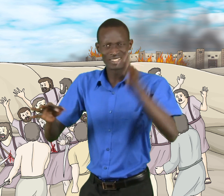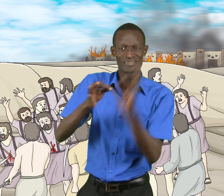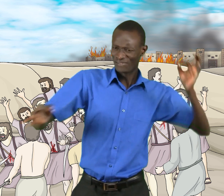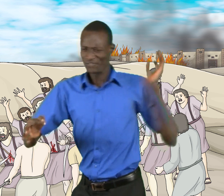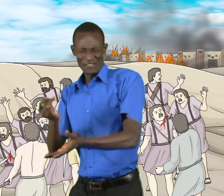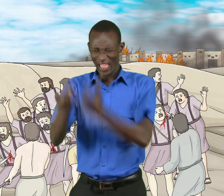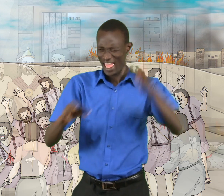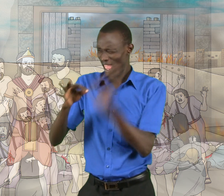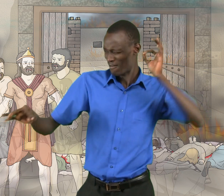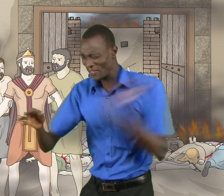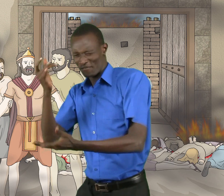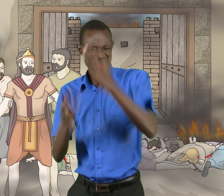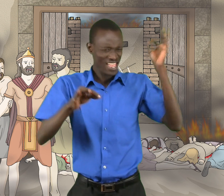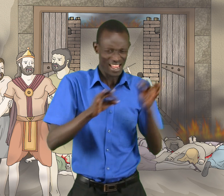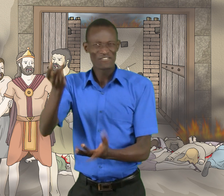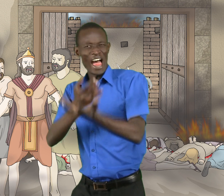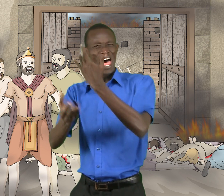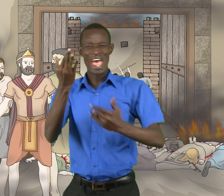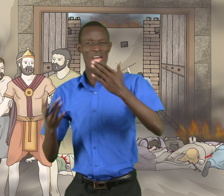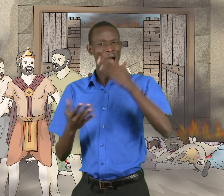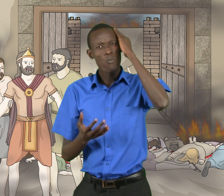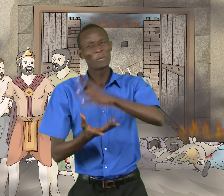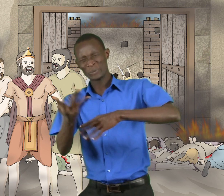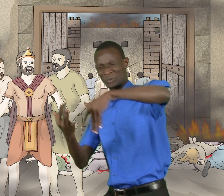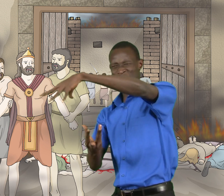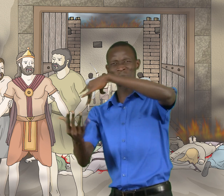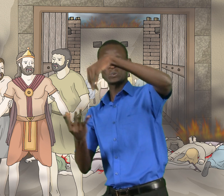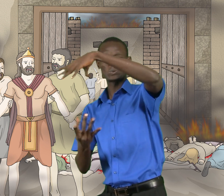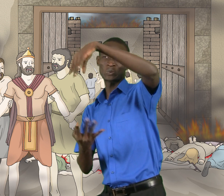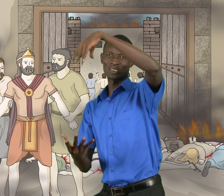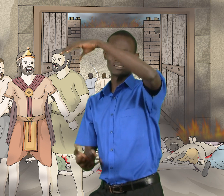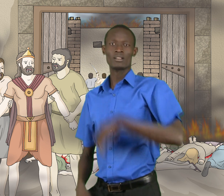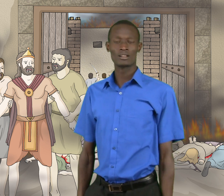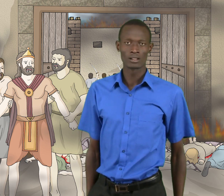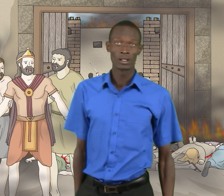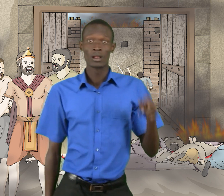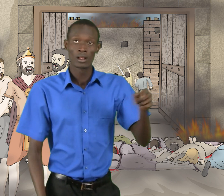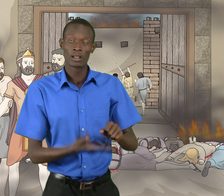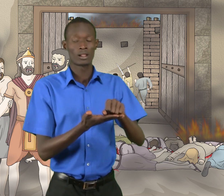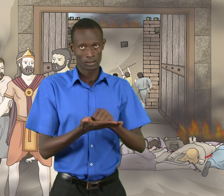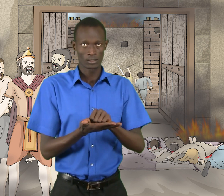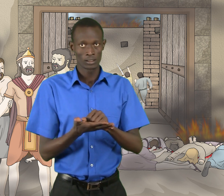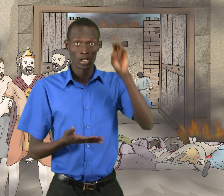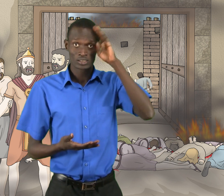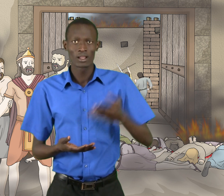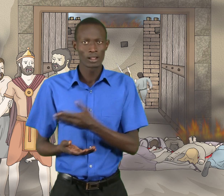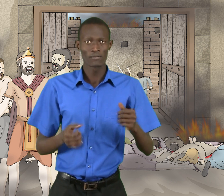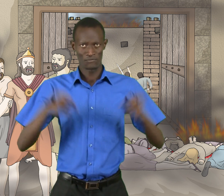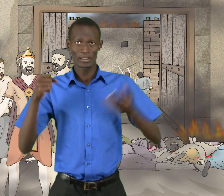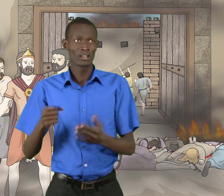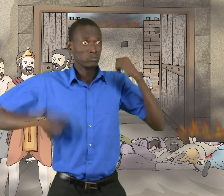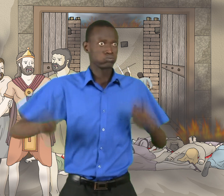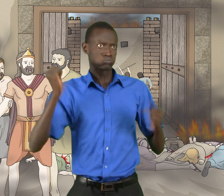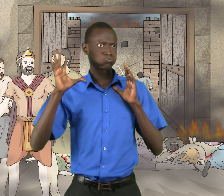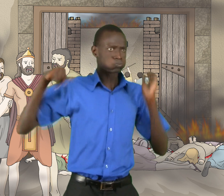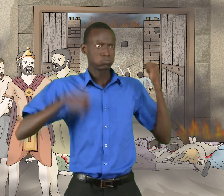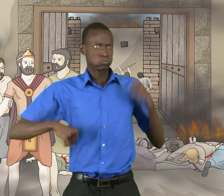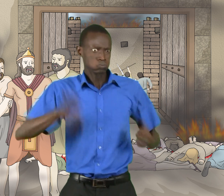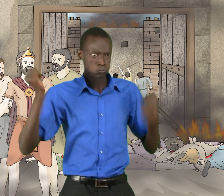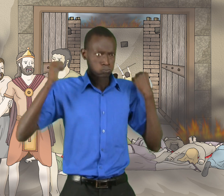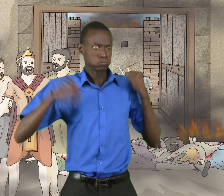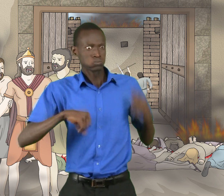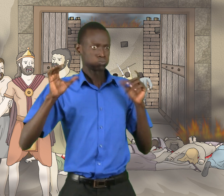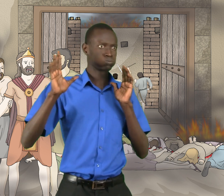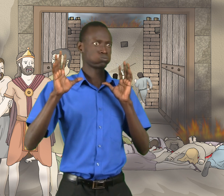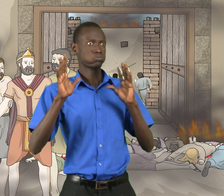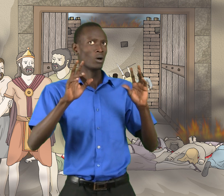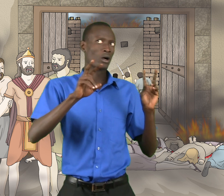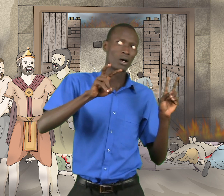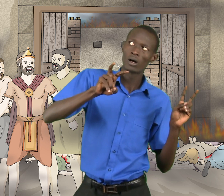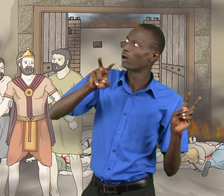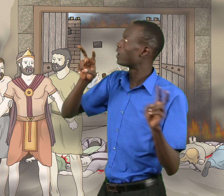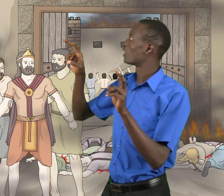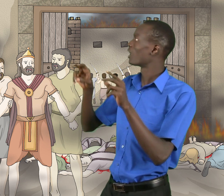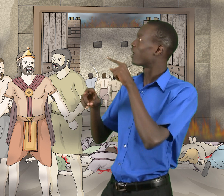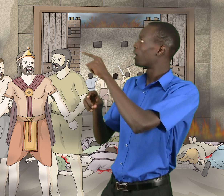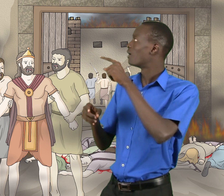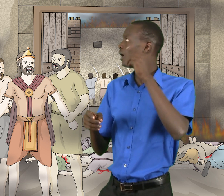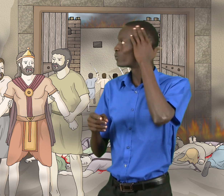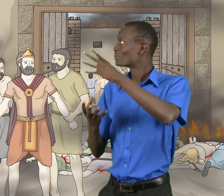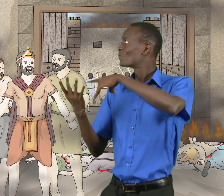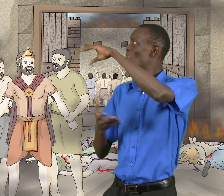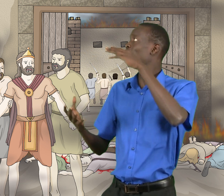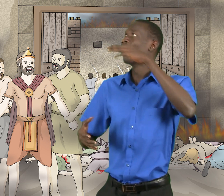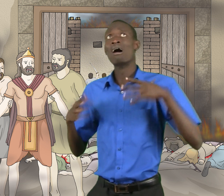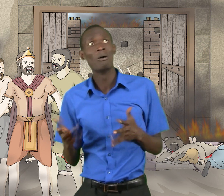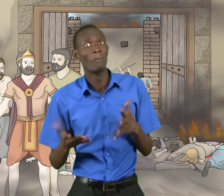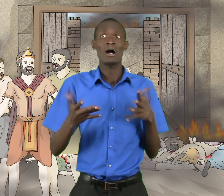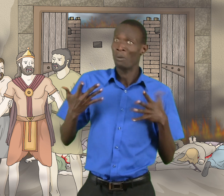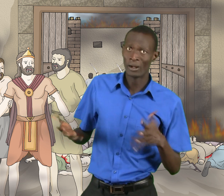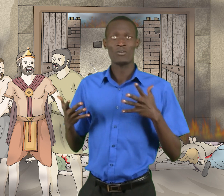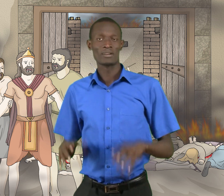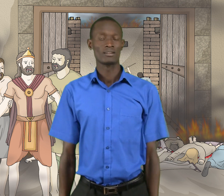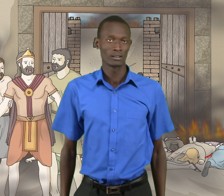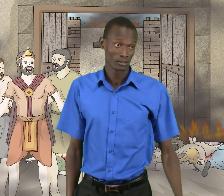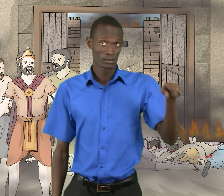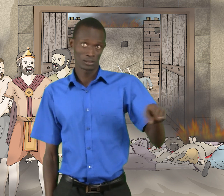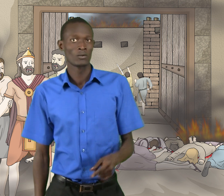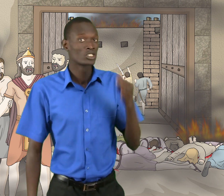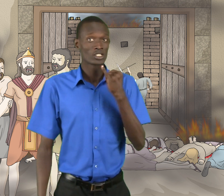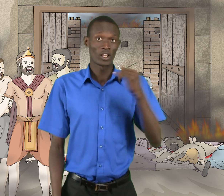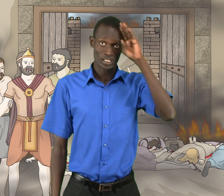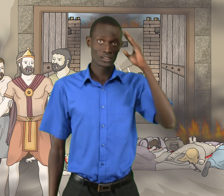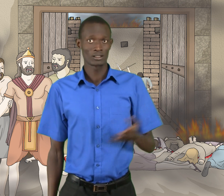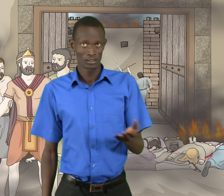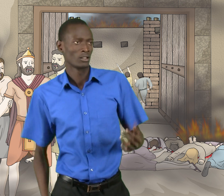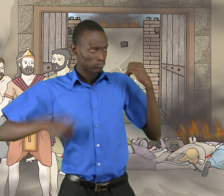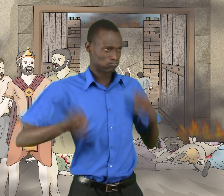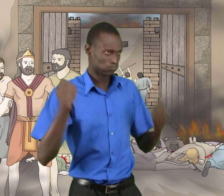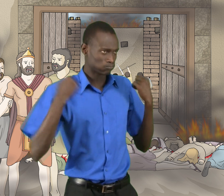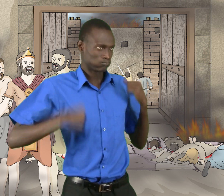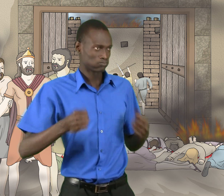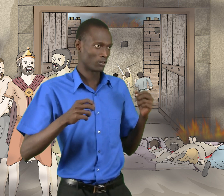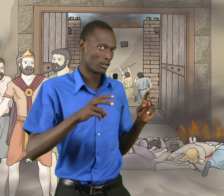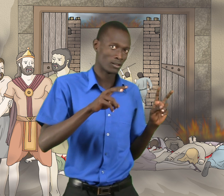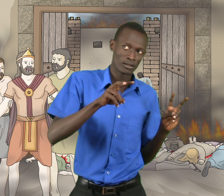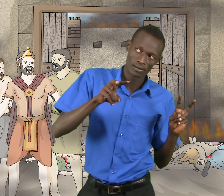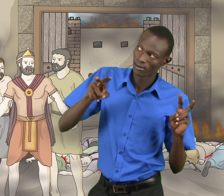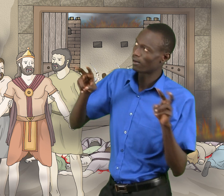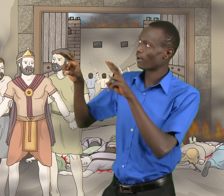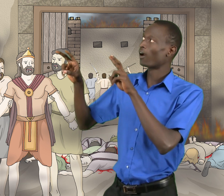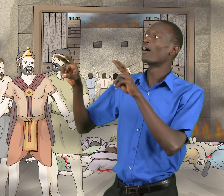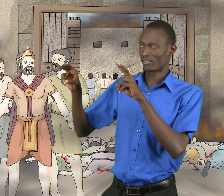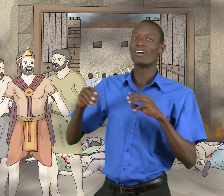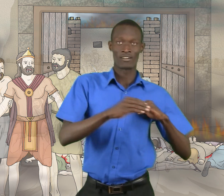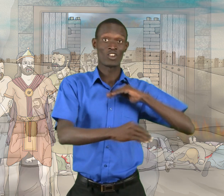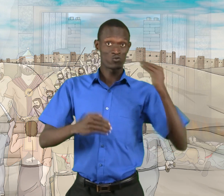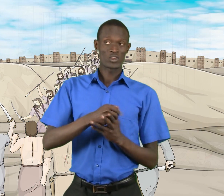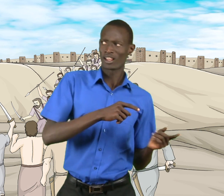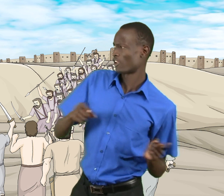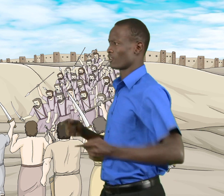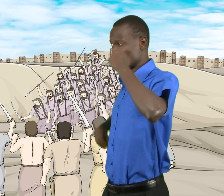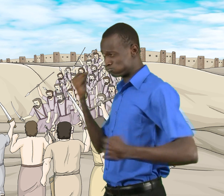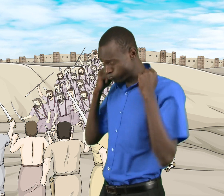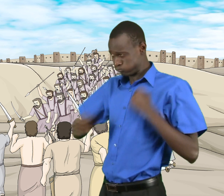But they took the king of Ai alive and brought him to Joshua.